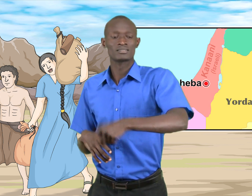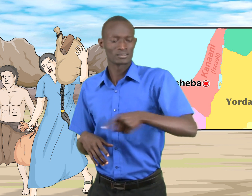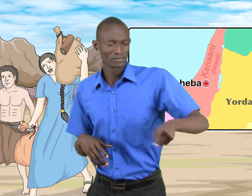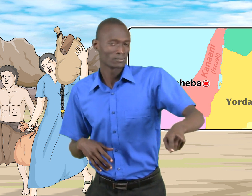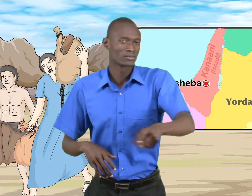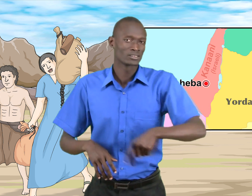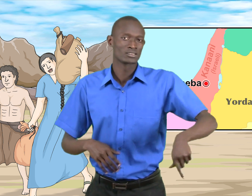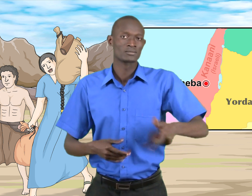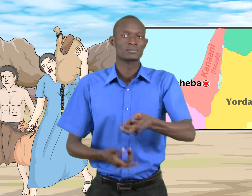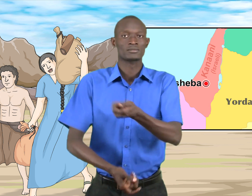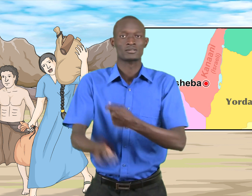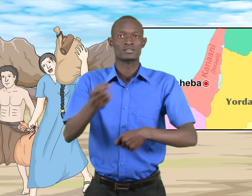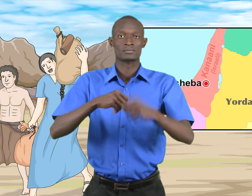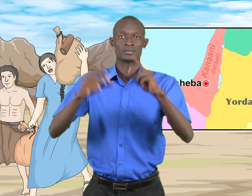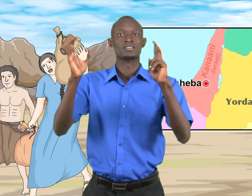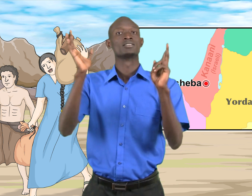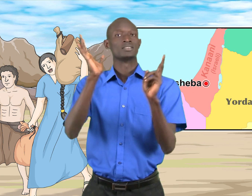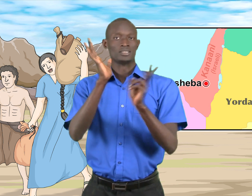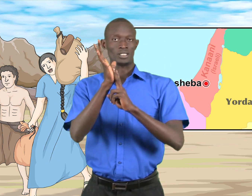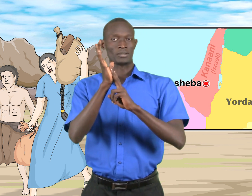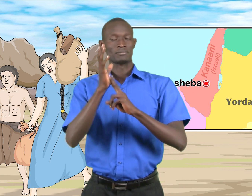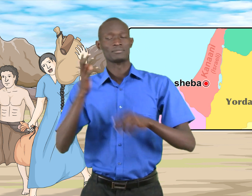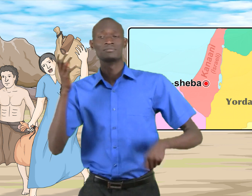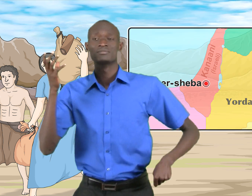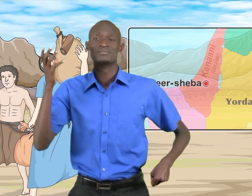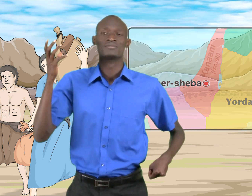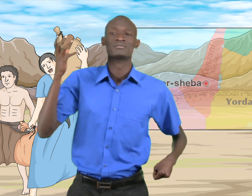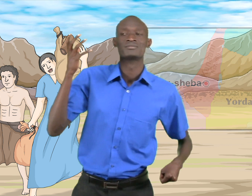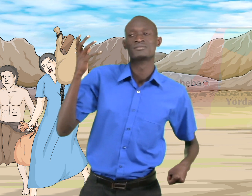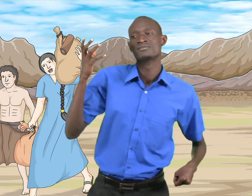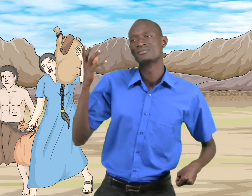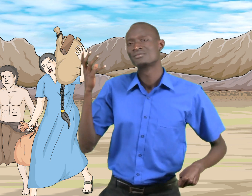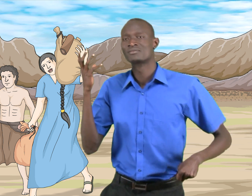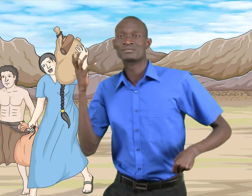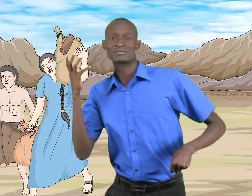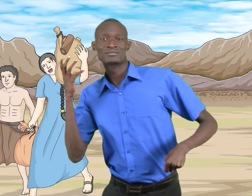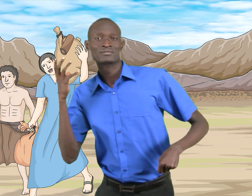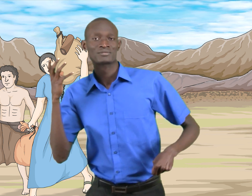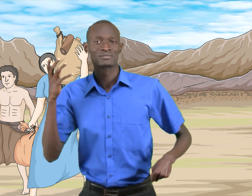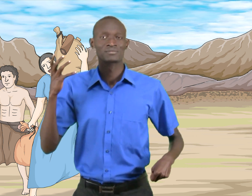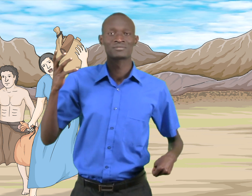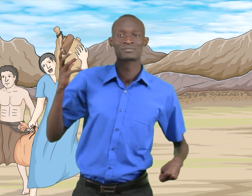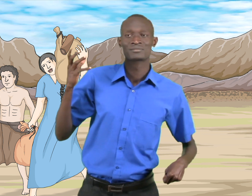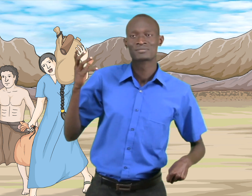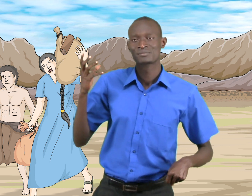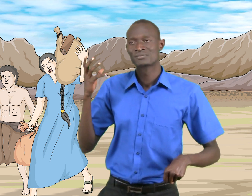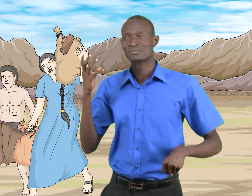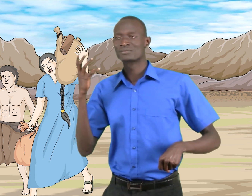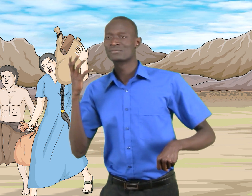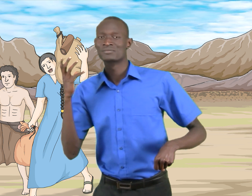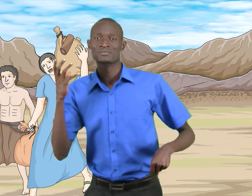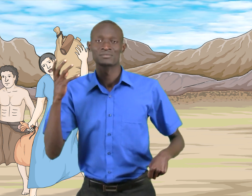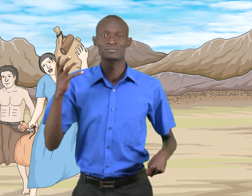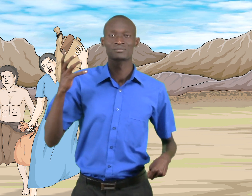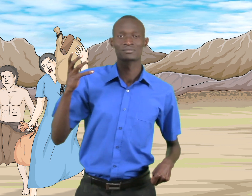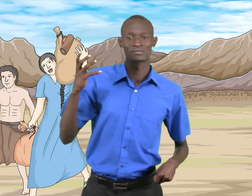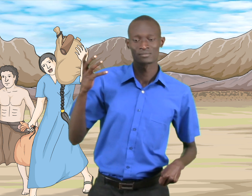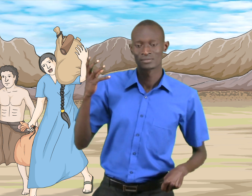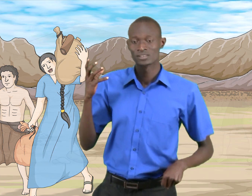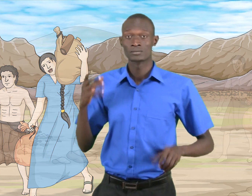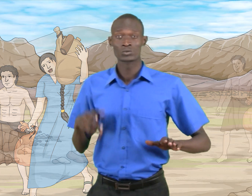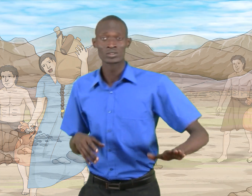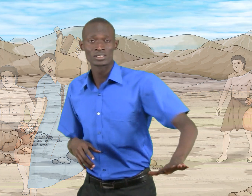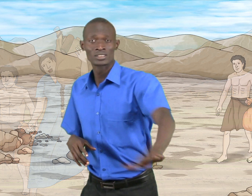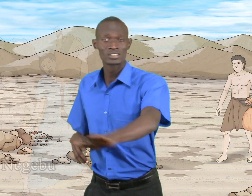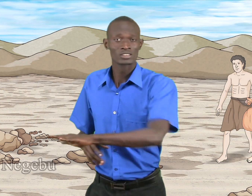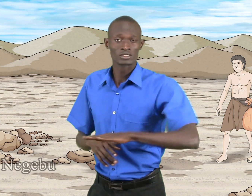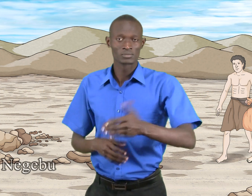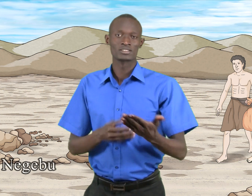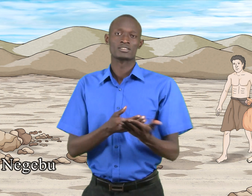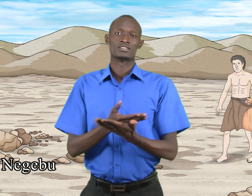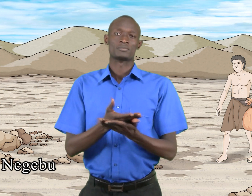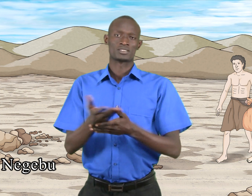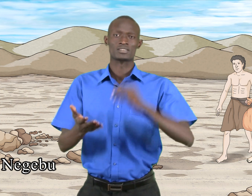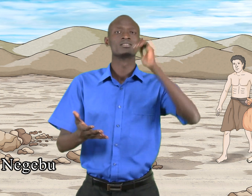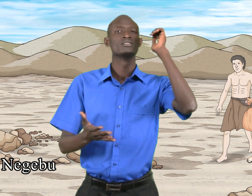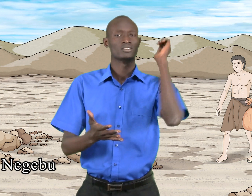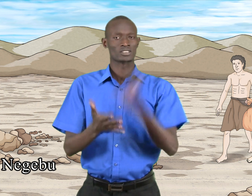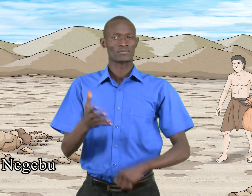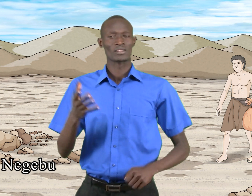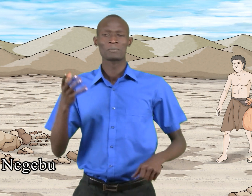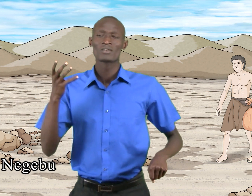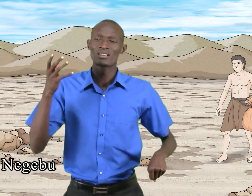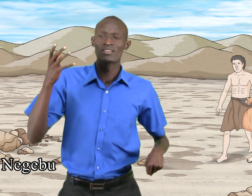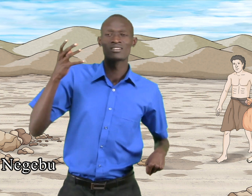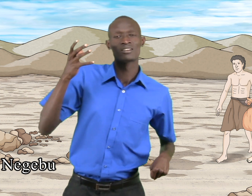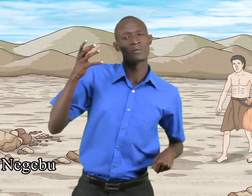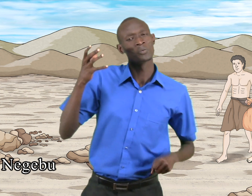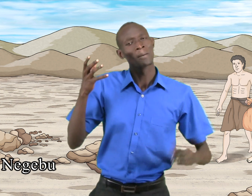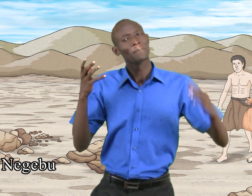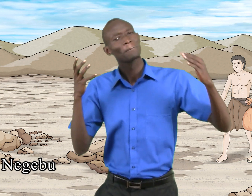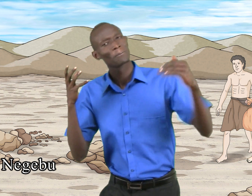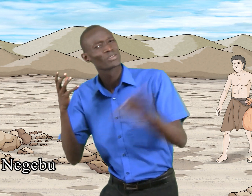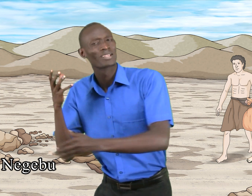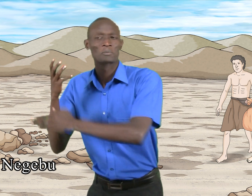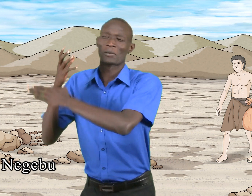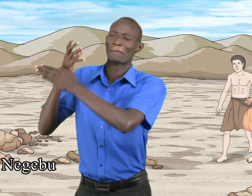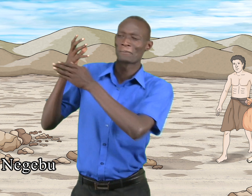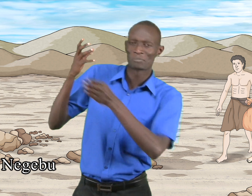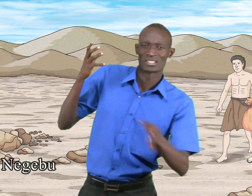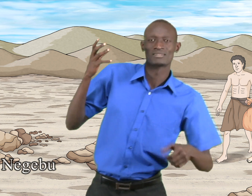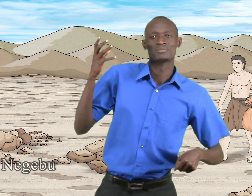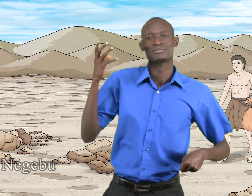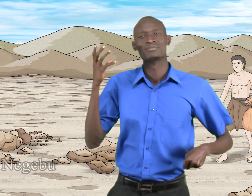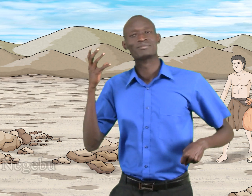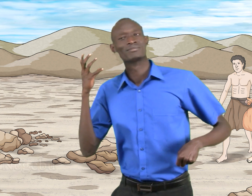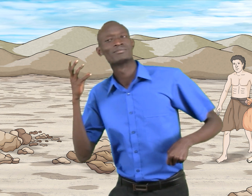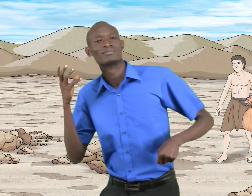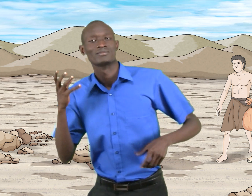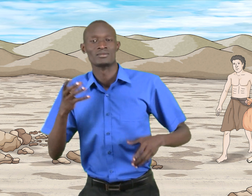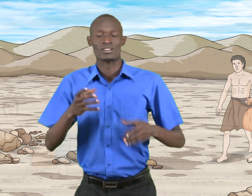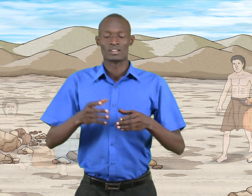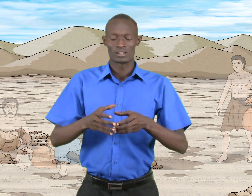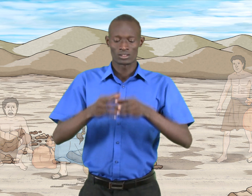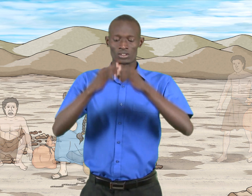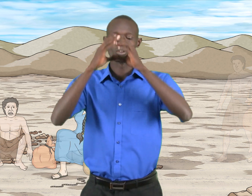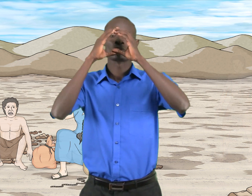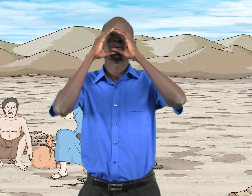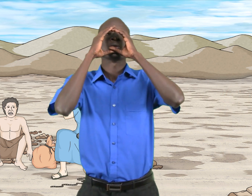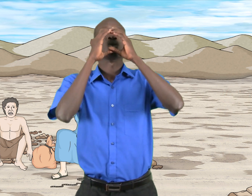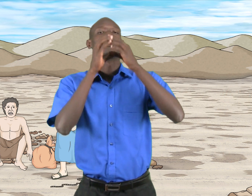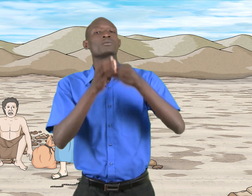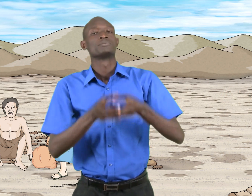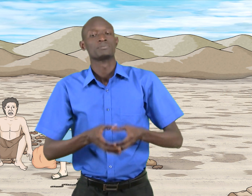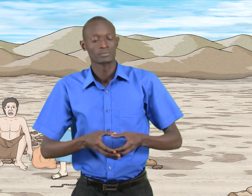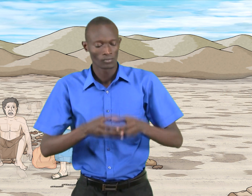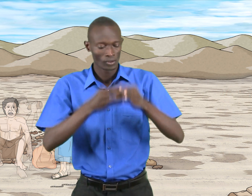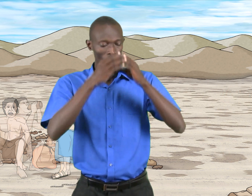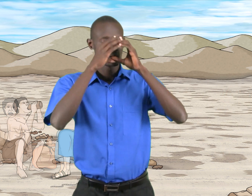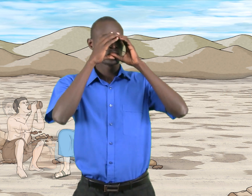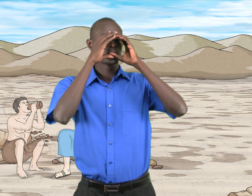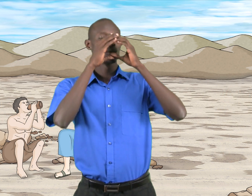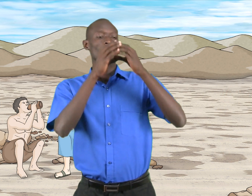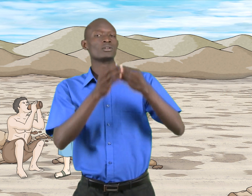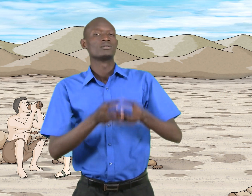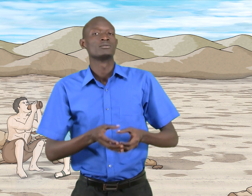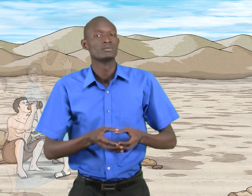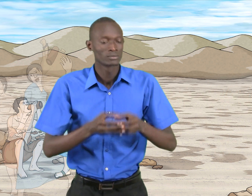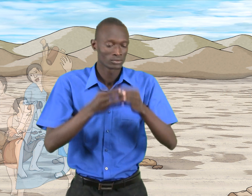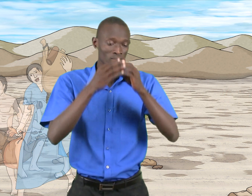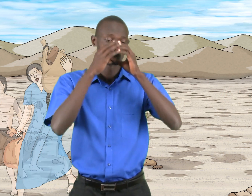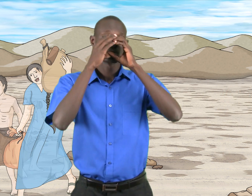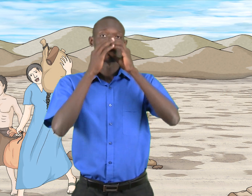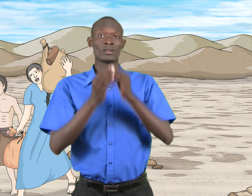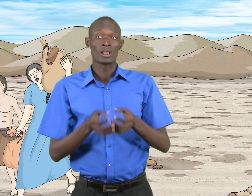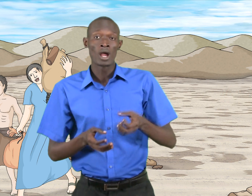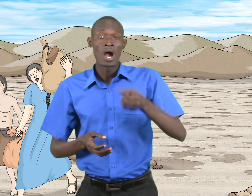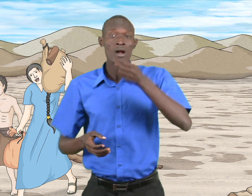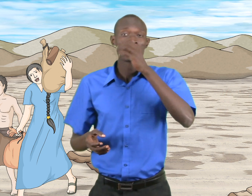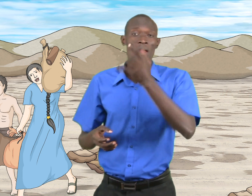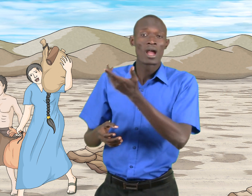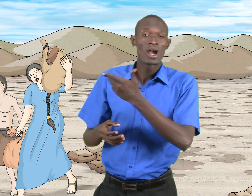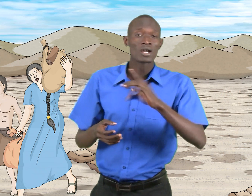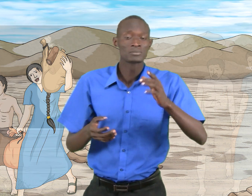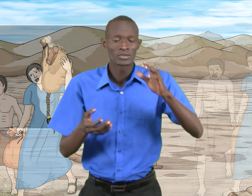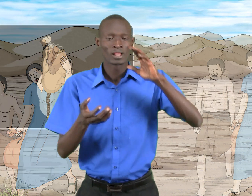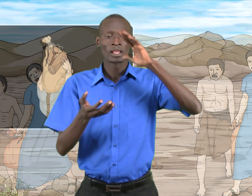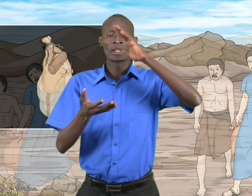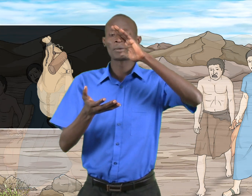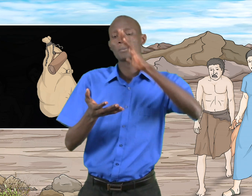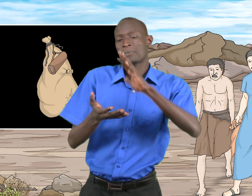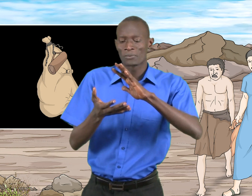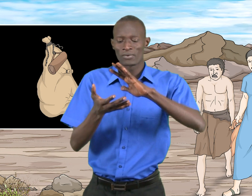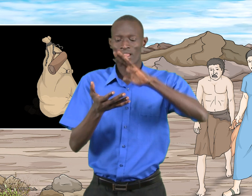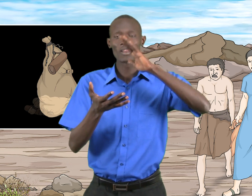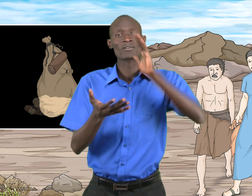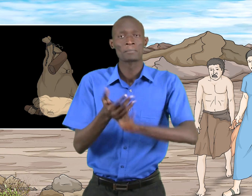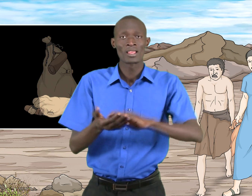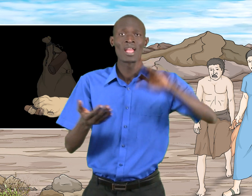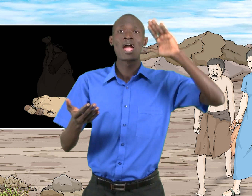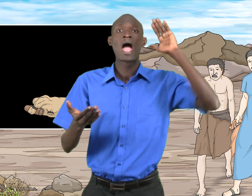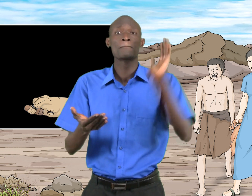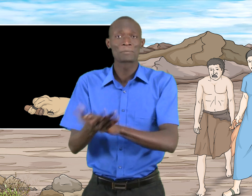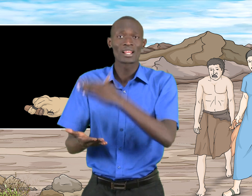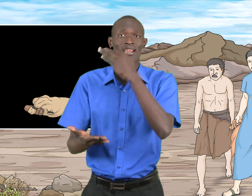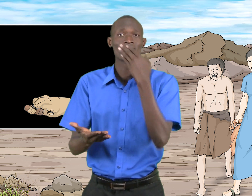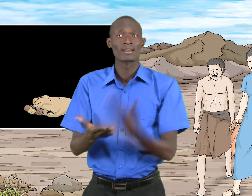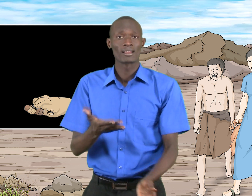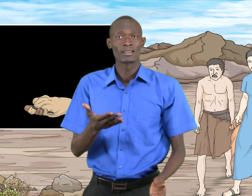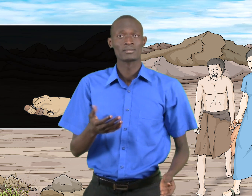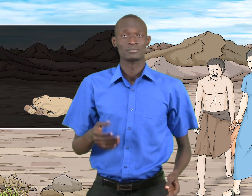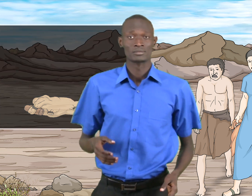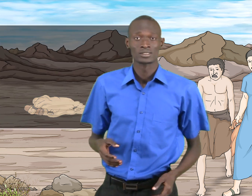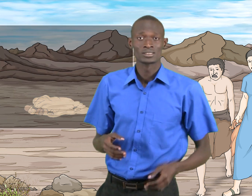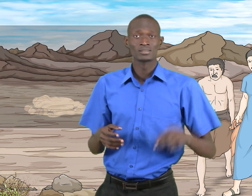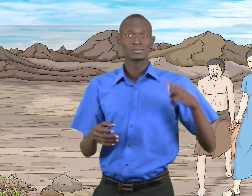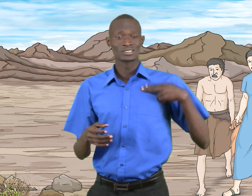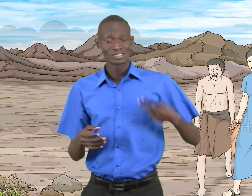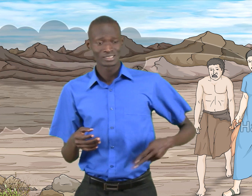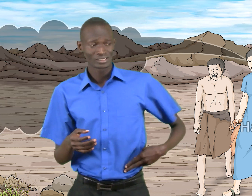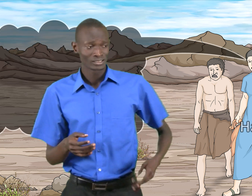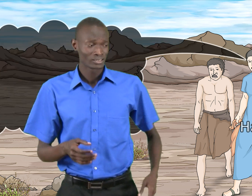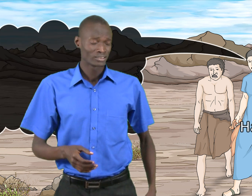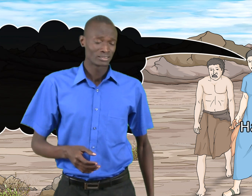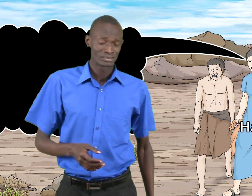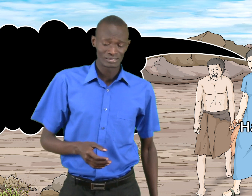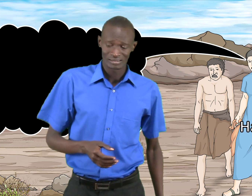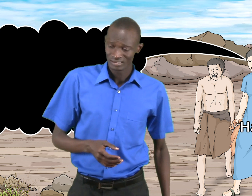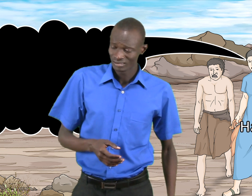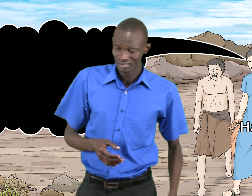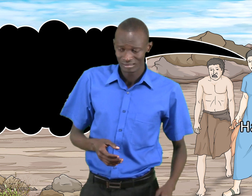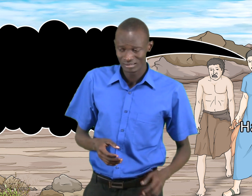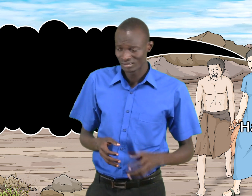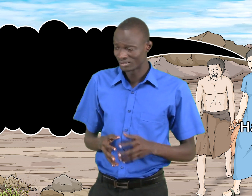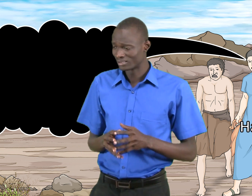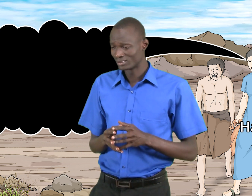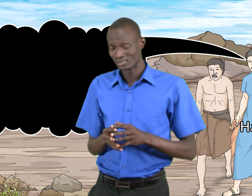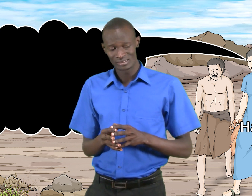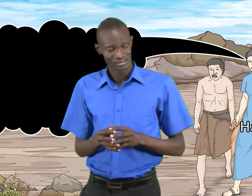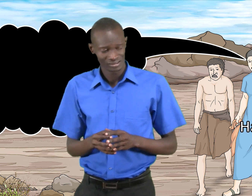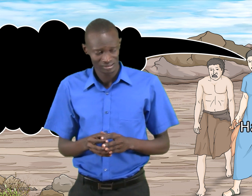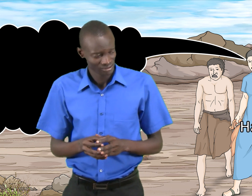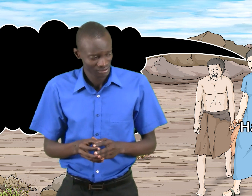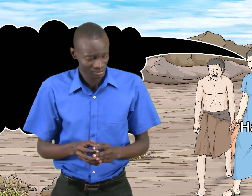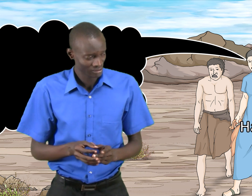When the water in the skin was gone, she left the boy under one of the bushes.